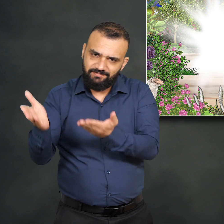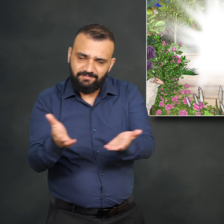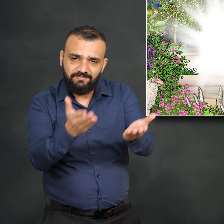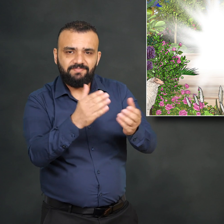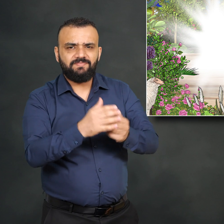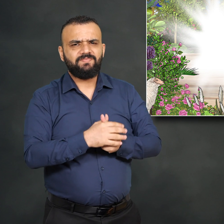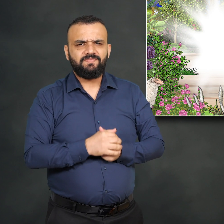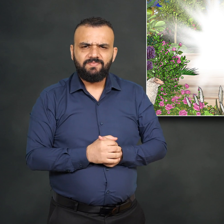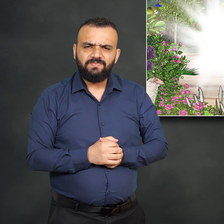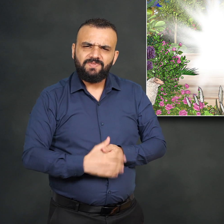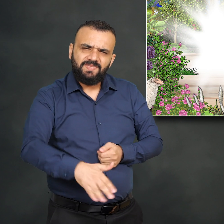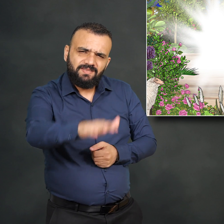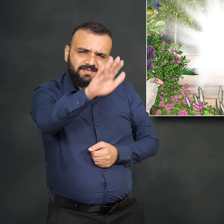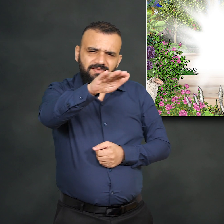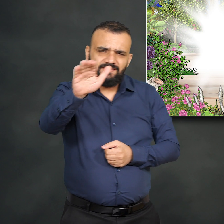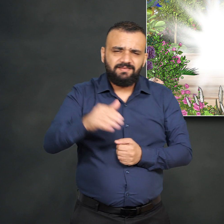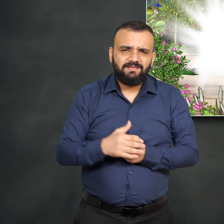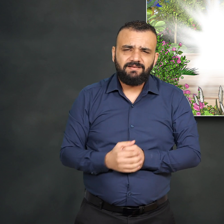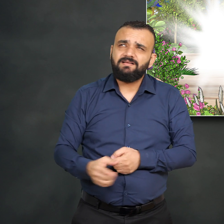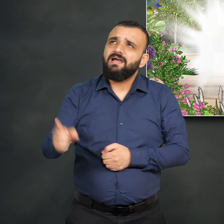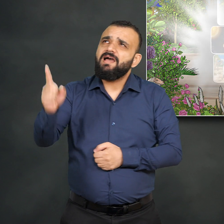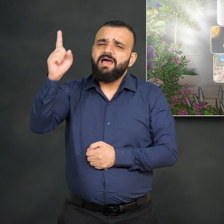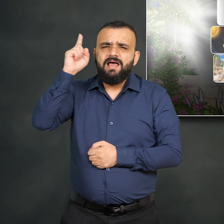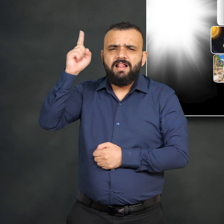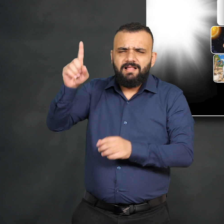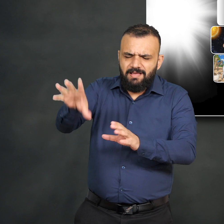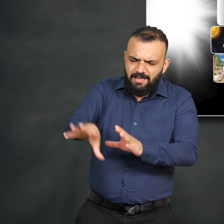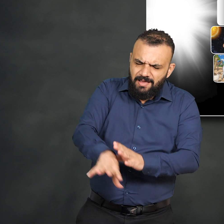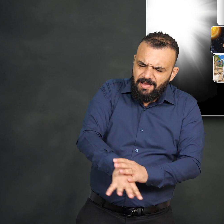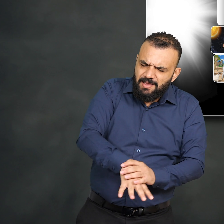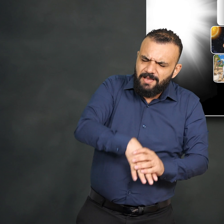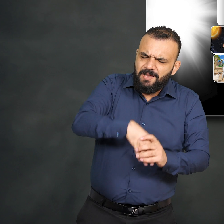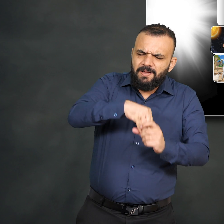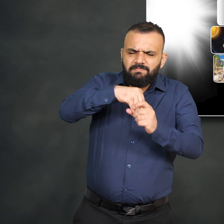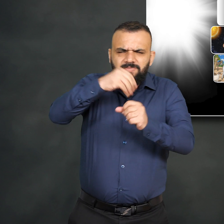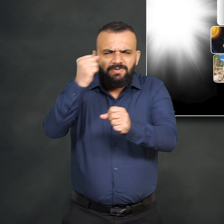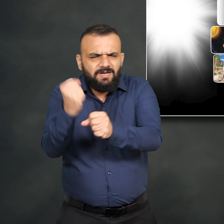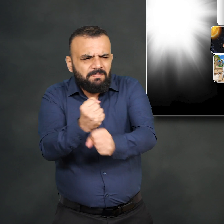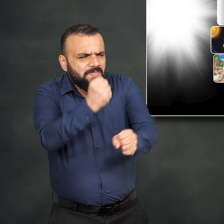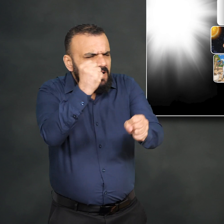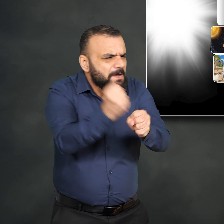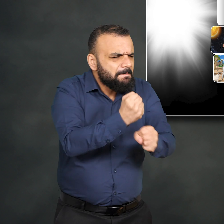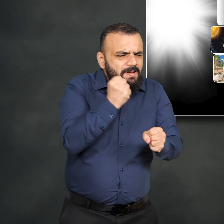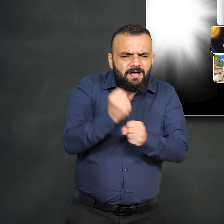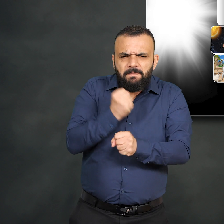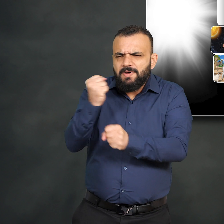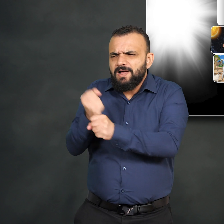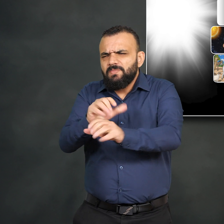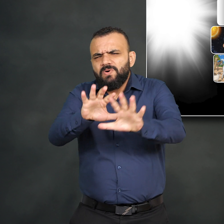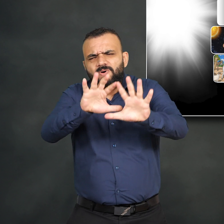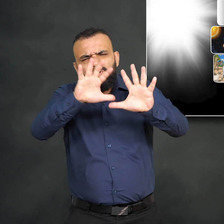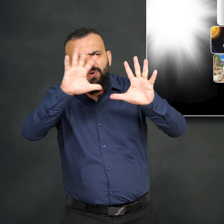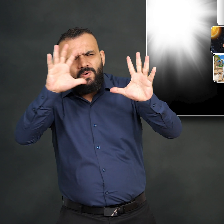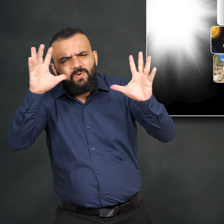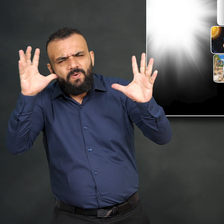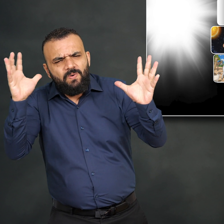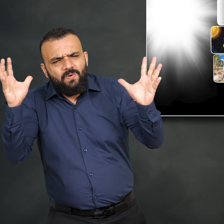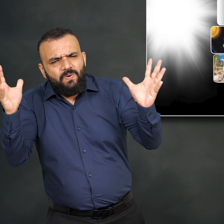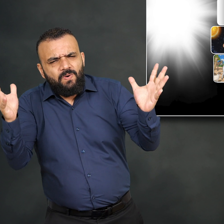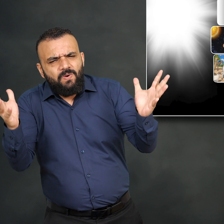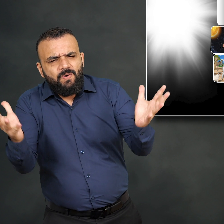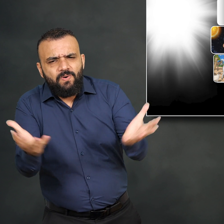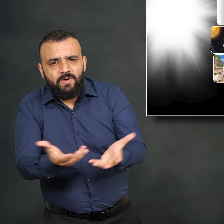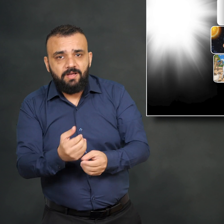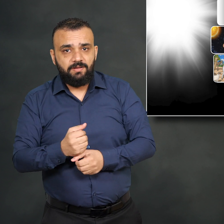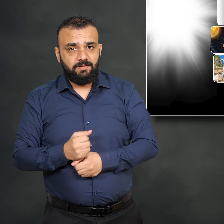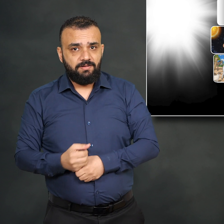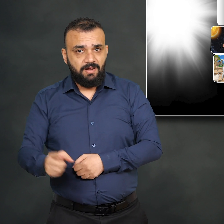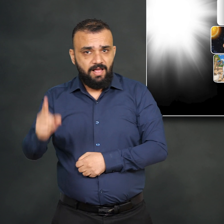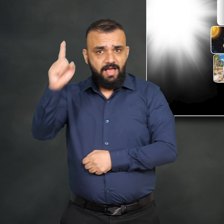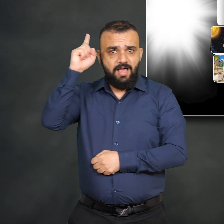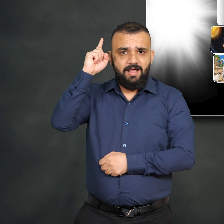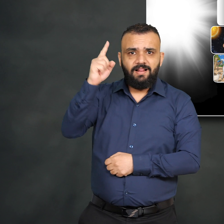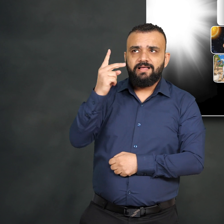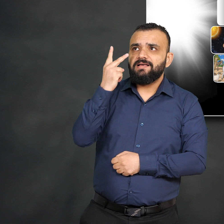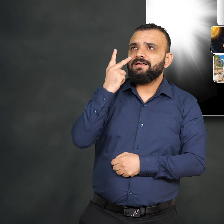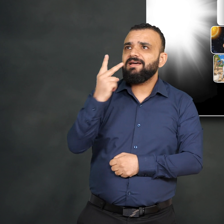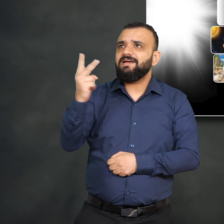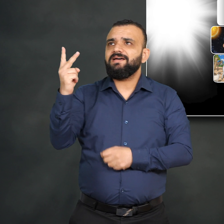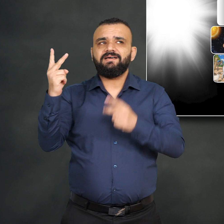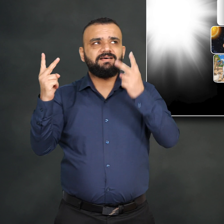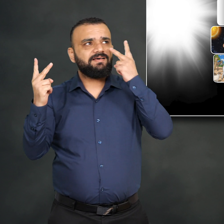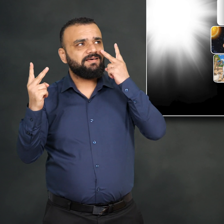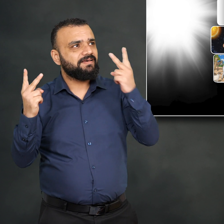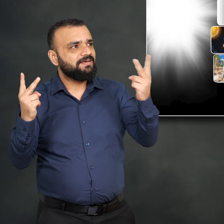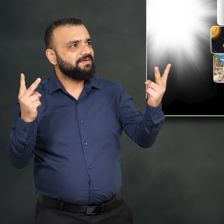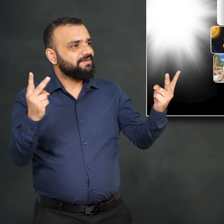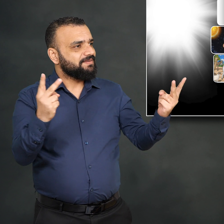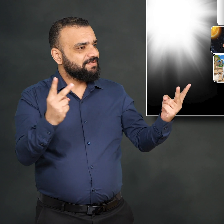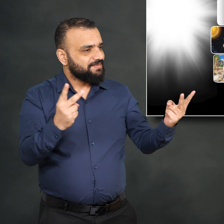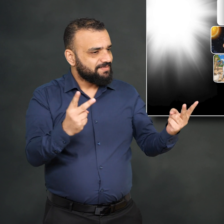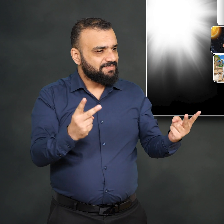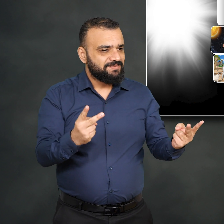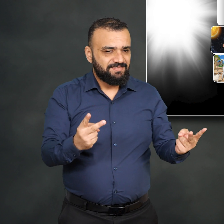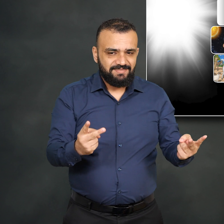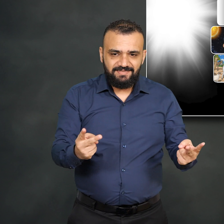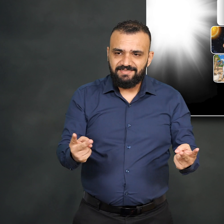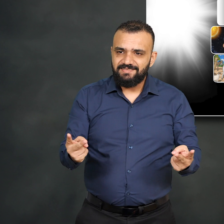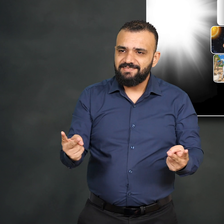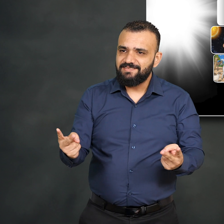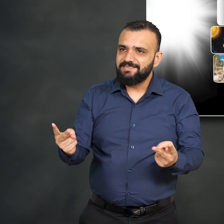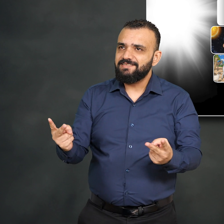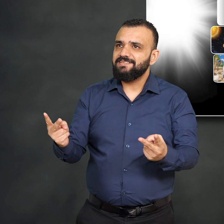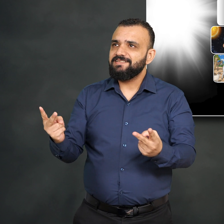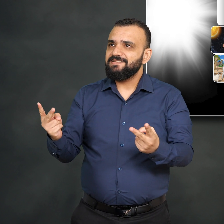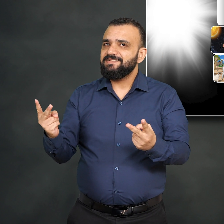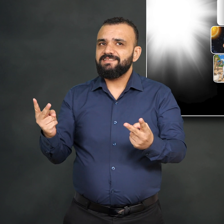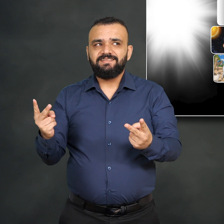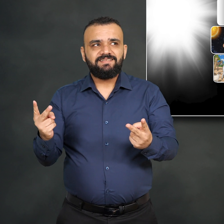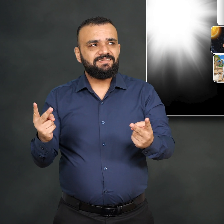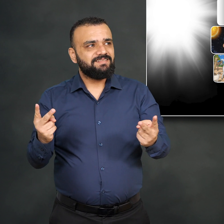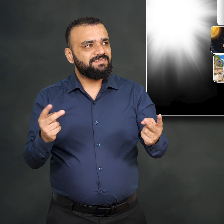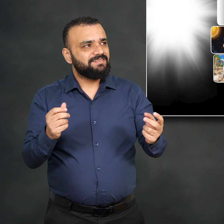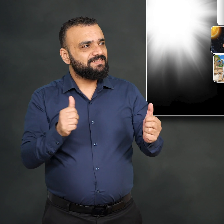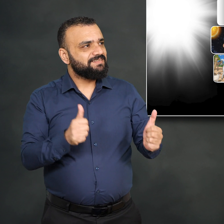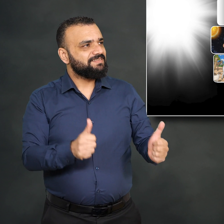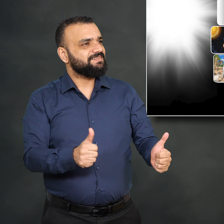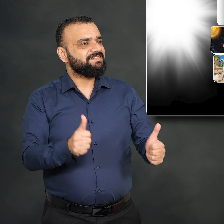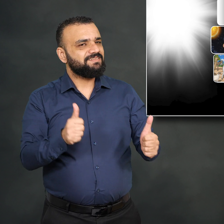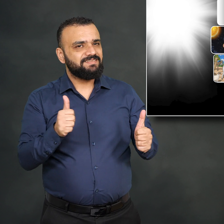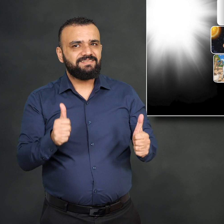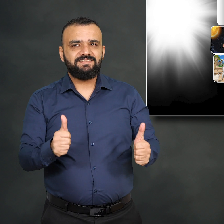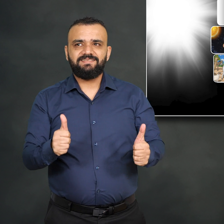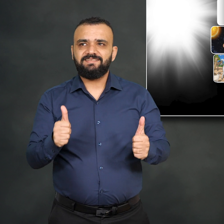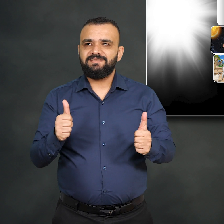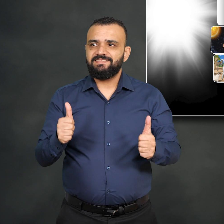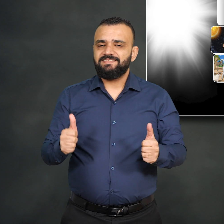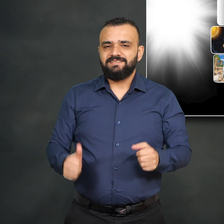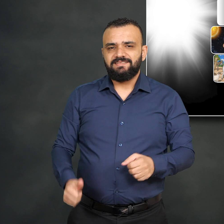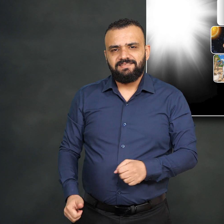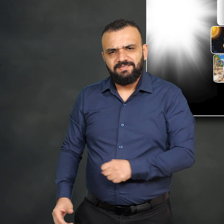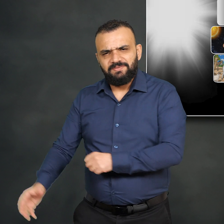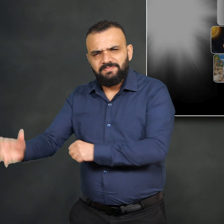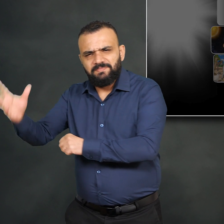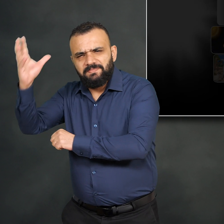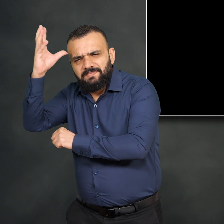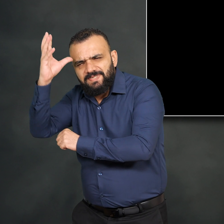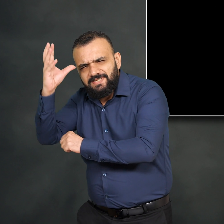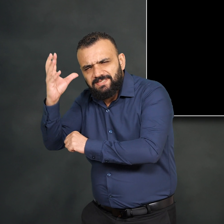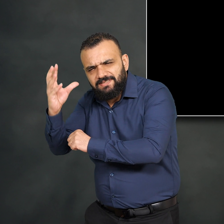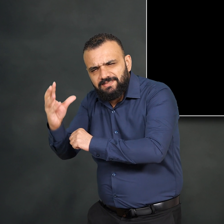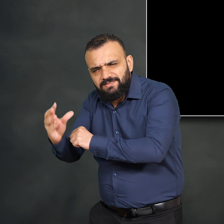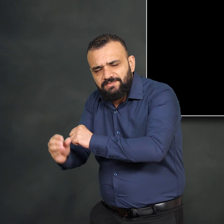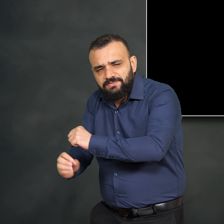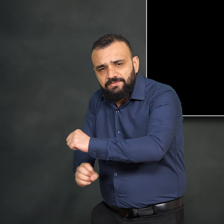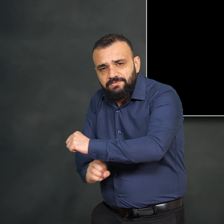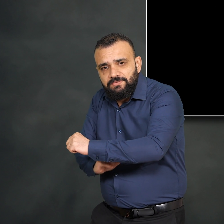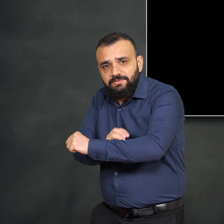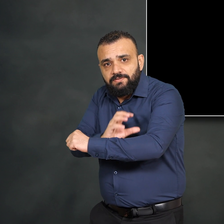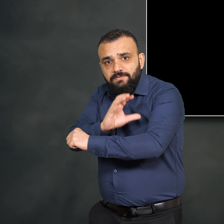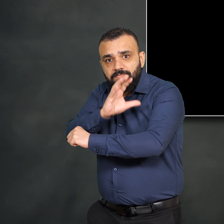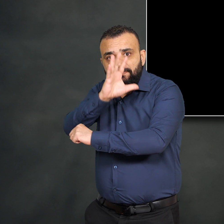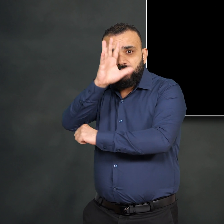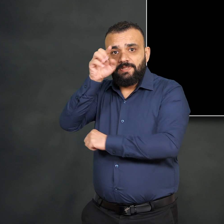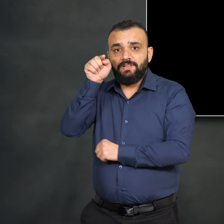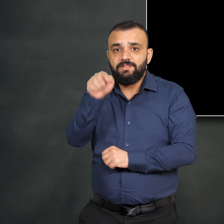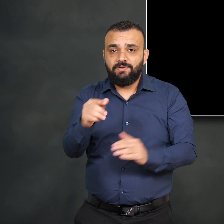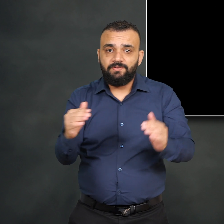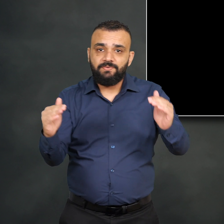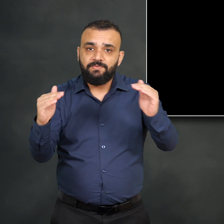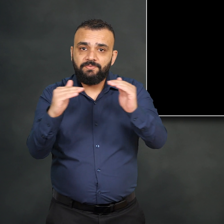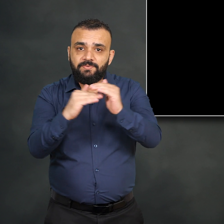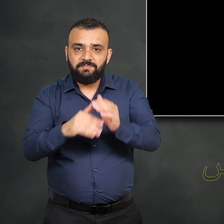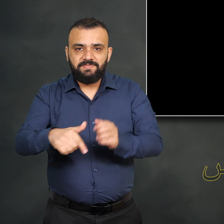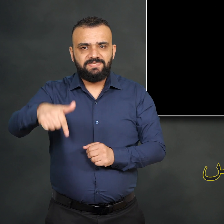And God looked upon all that He had made, and indeed, it was very good.